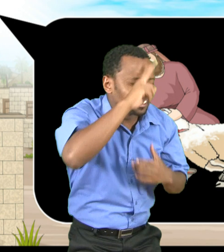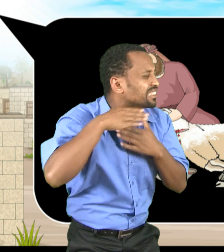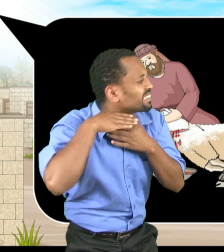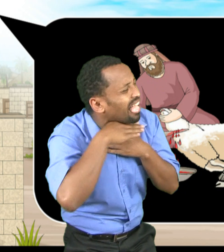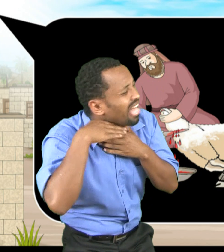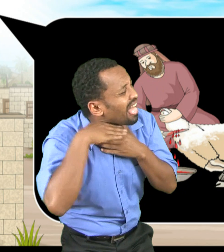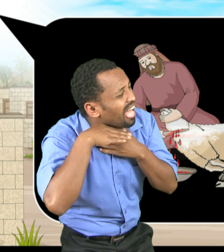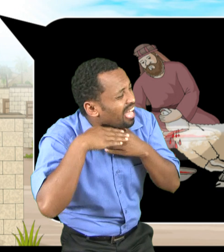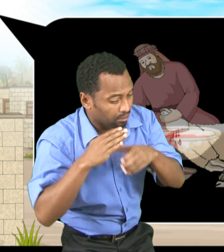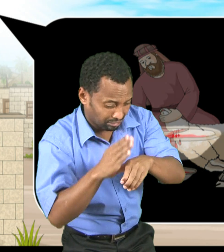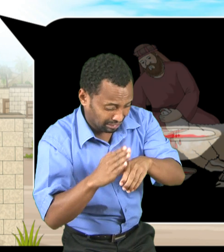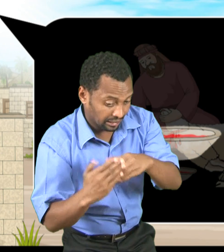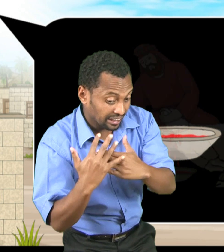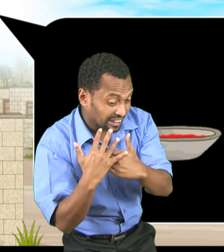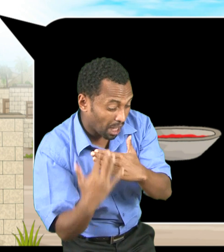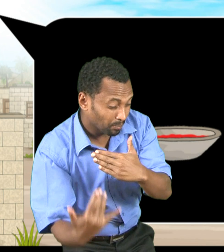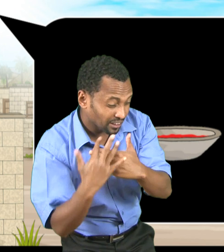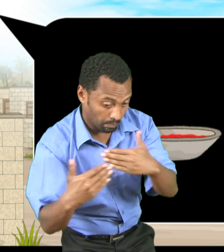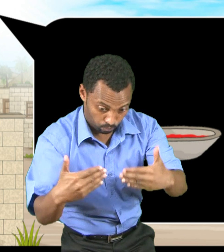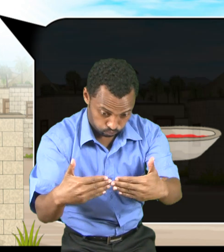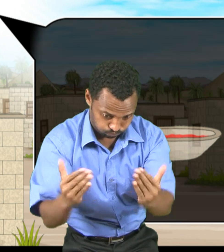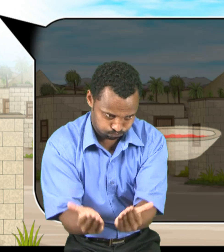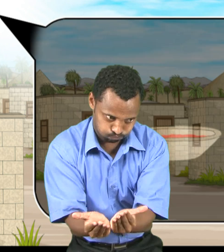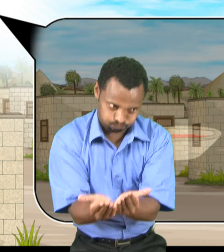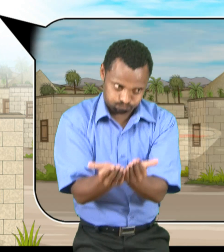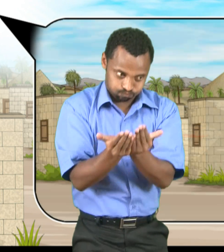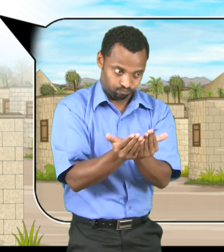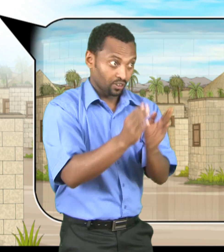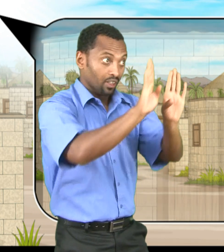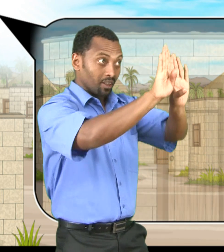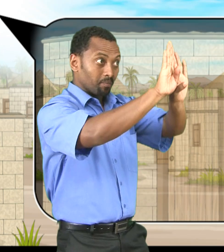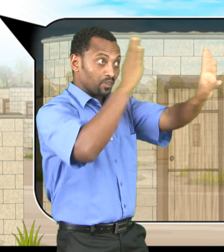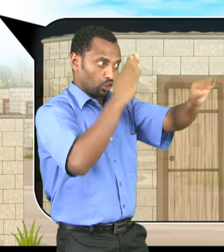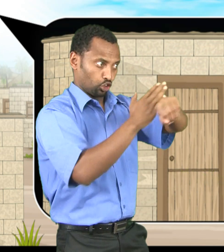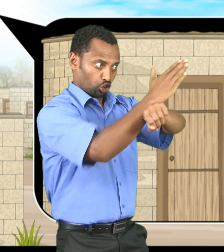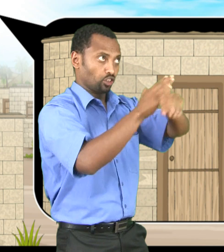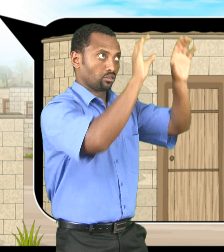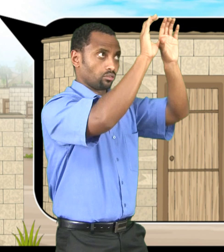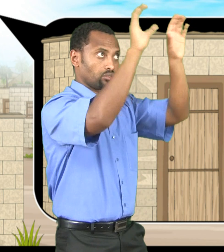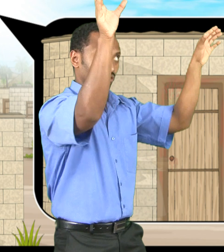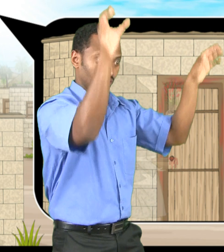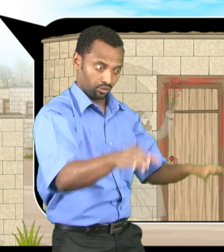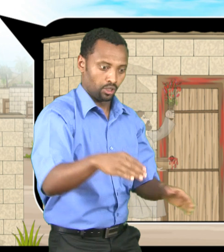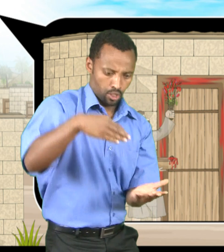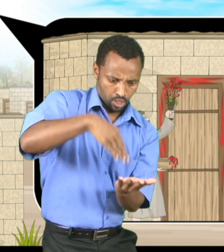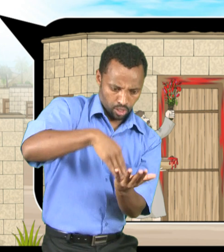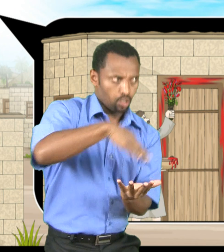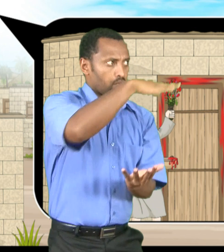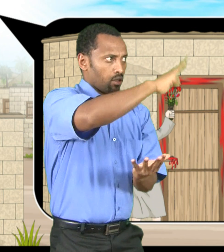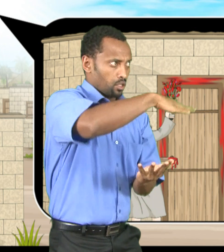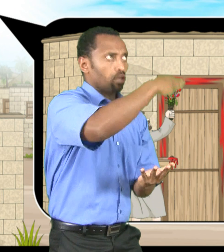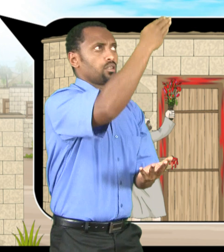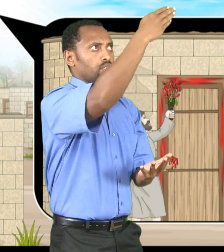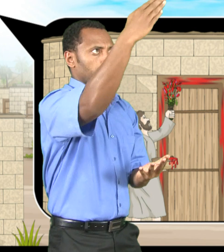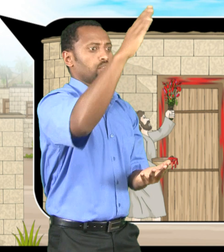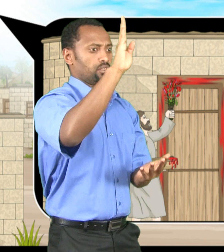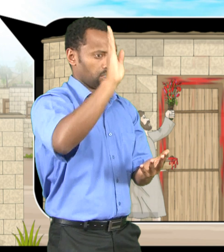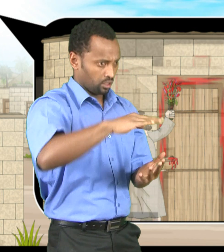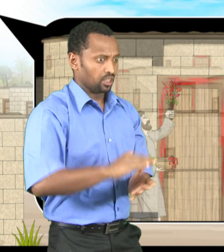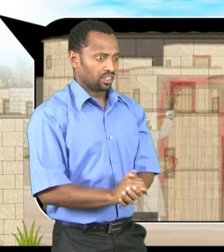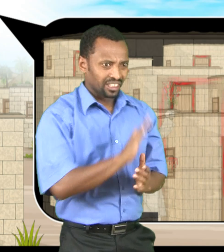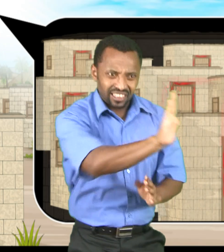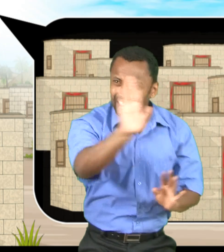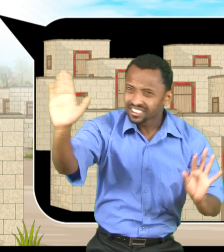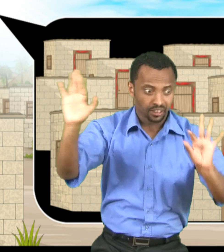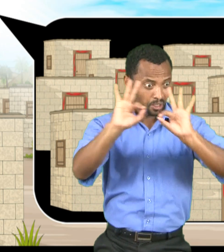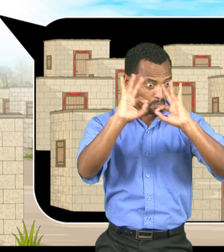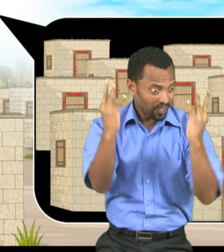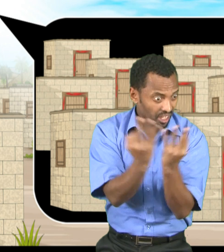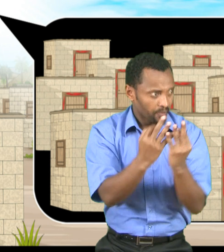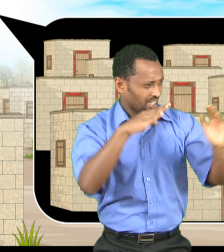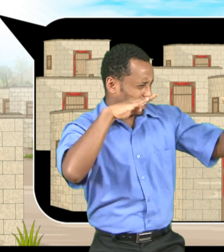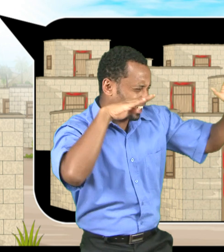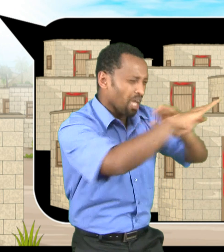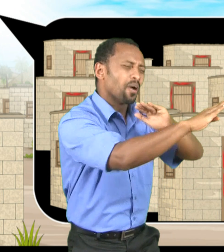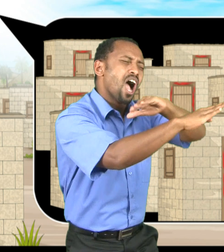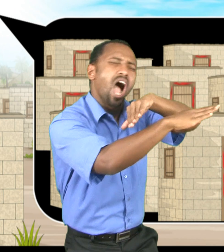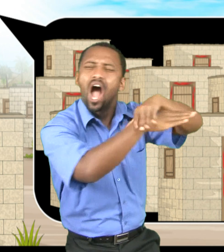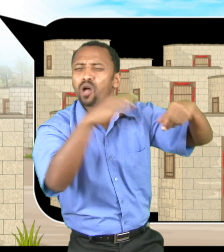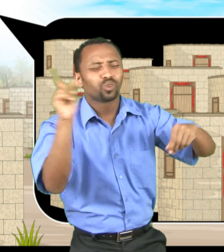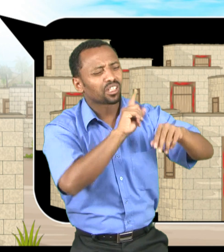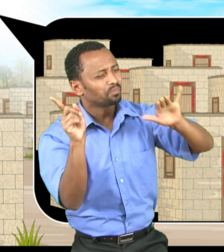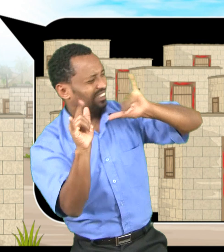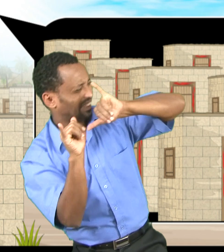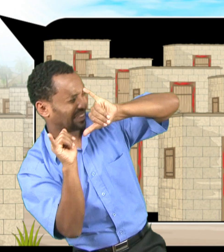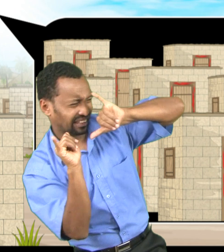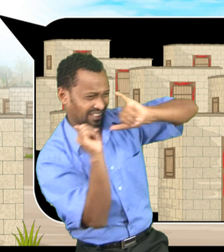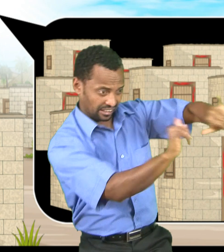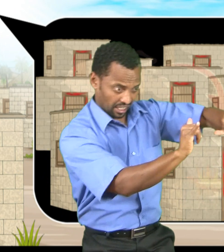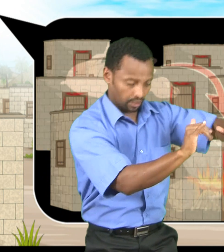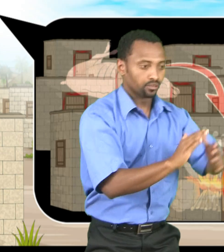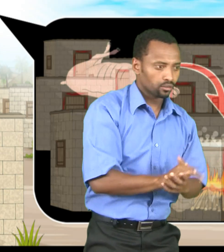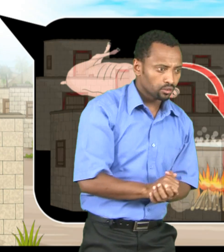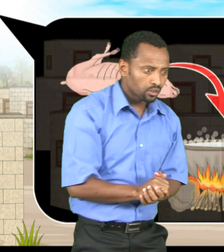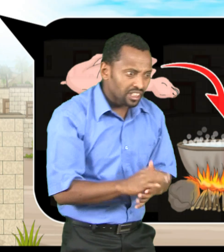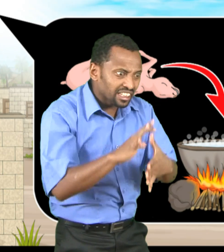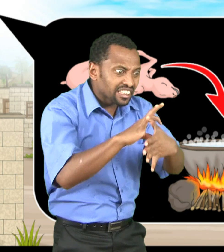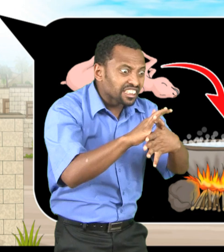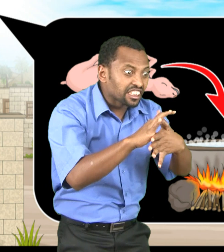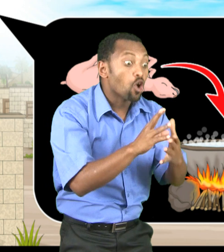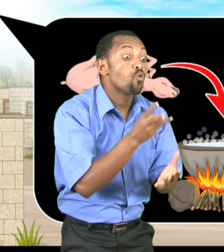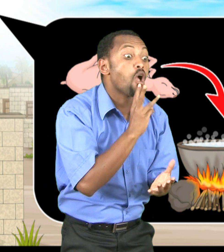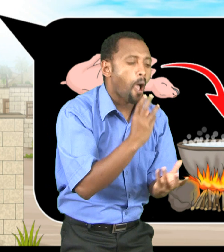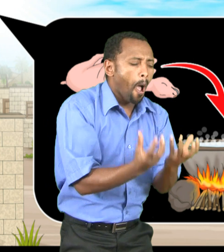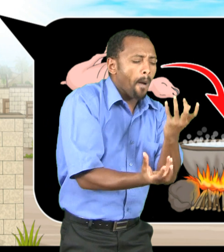They are to take some of the blood and put it on the sides and tops of the doorframes of the houses where they eat the lambs.